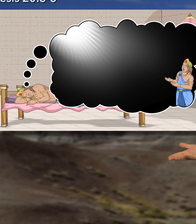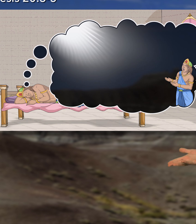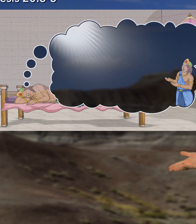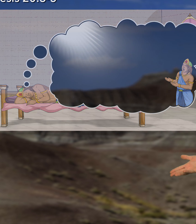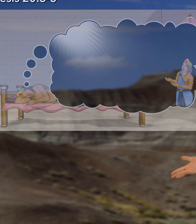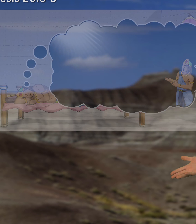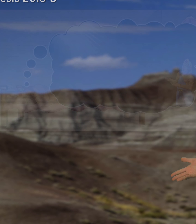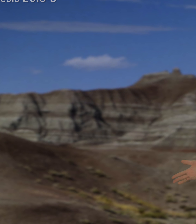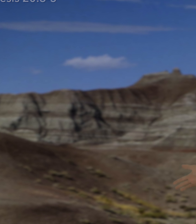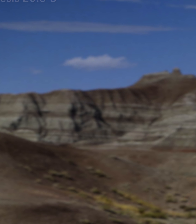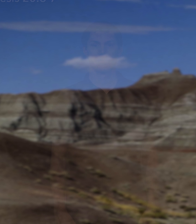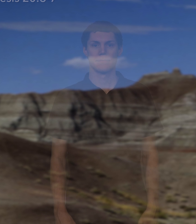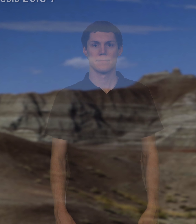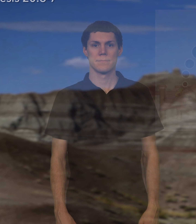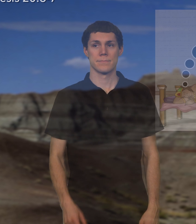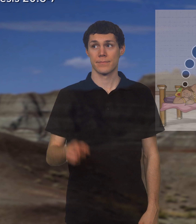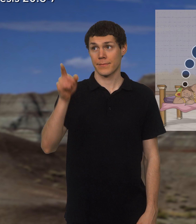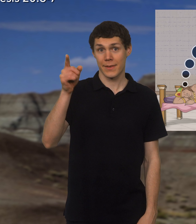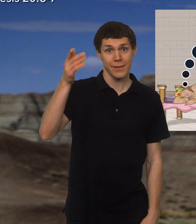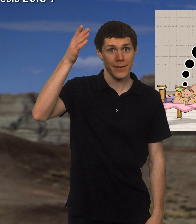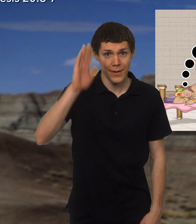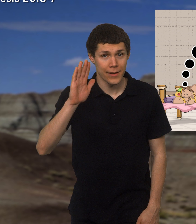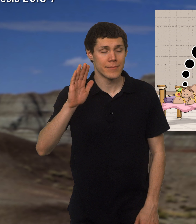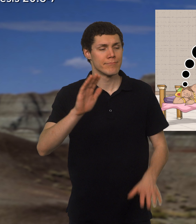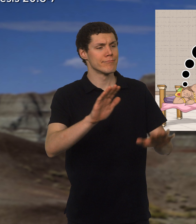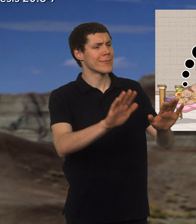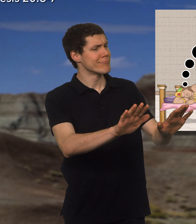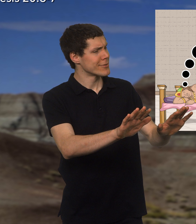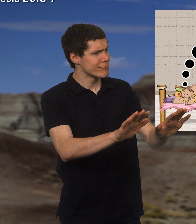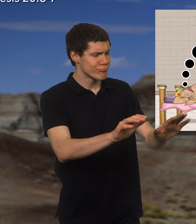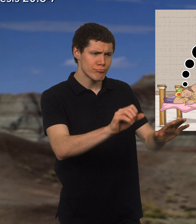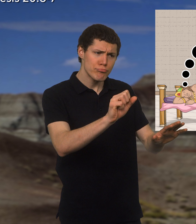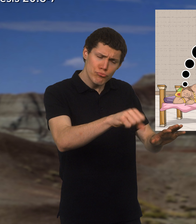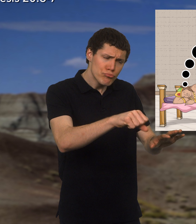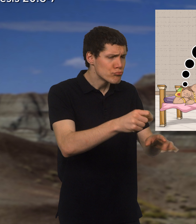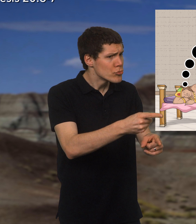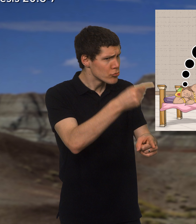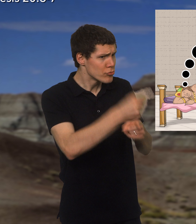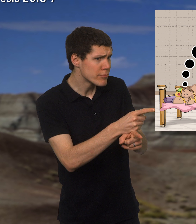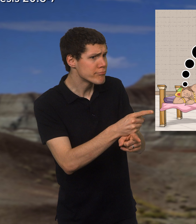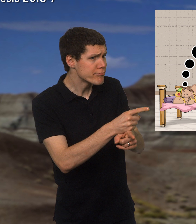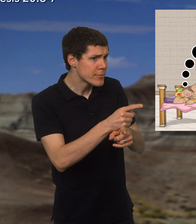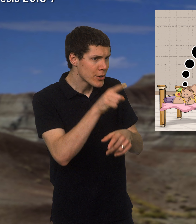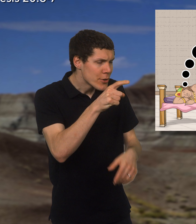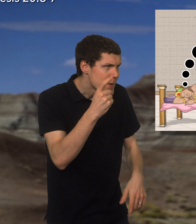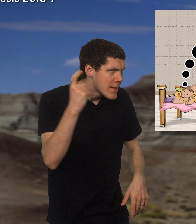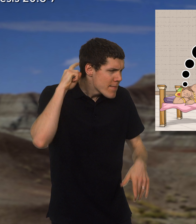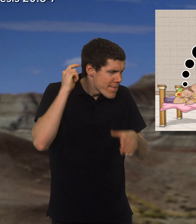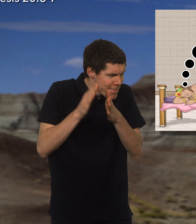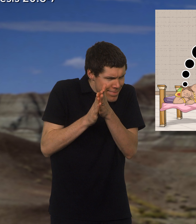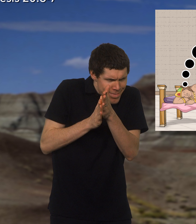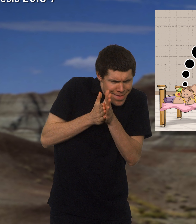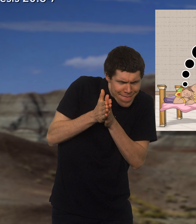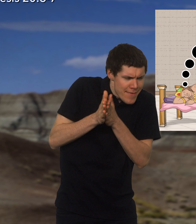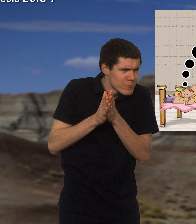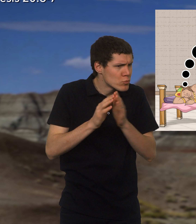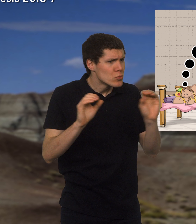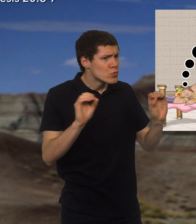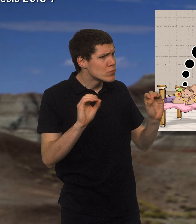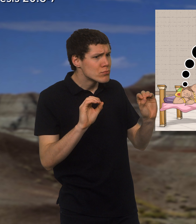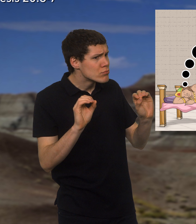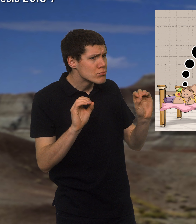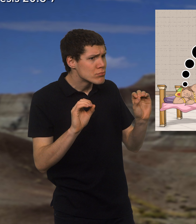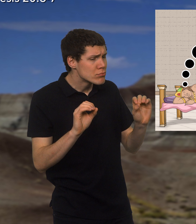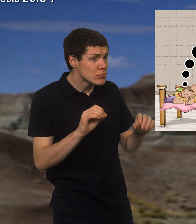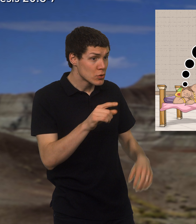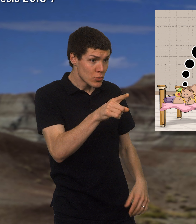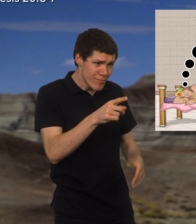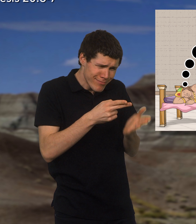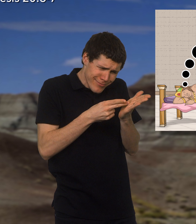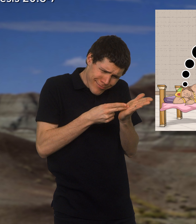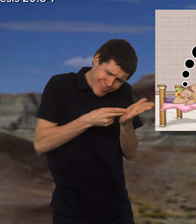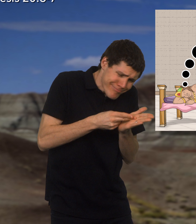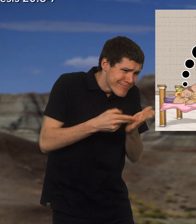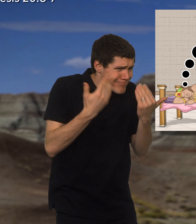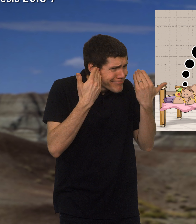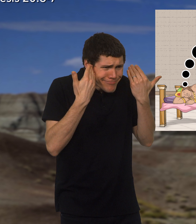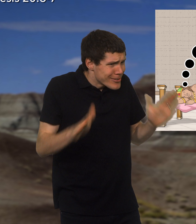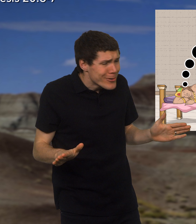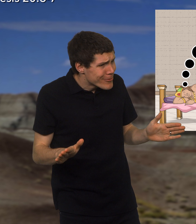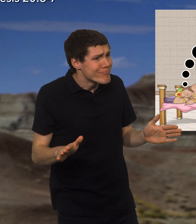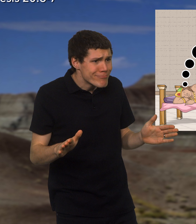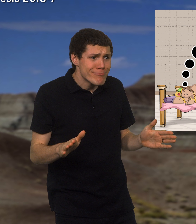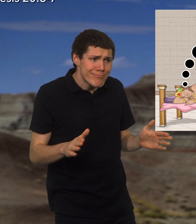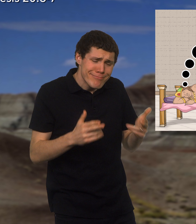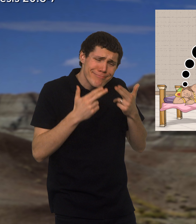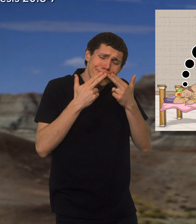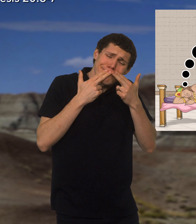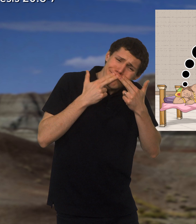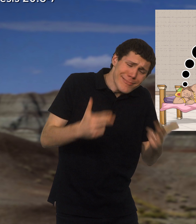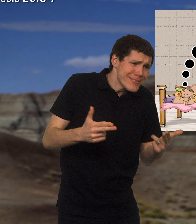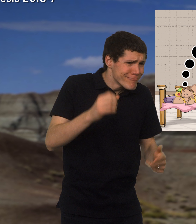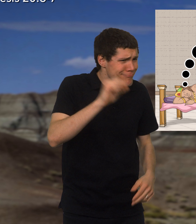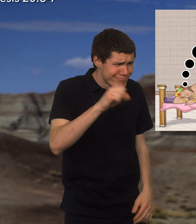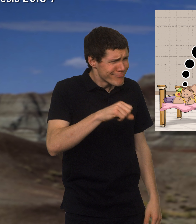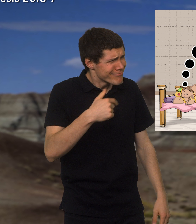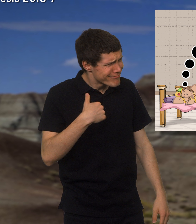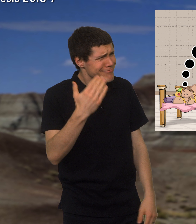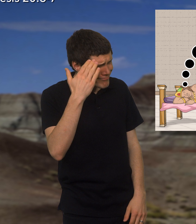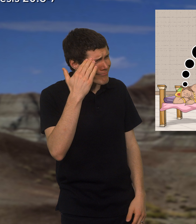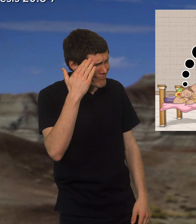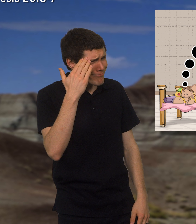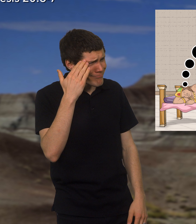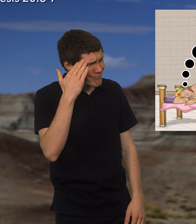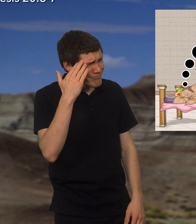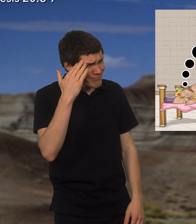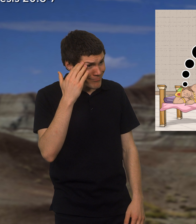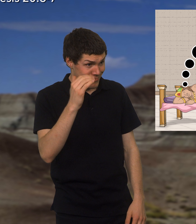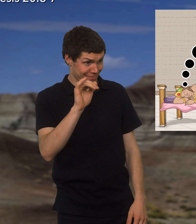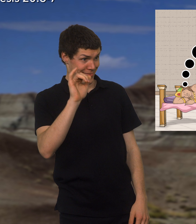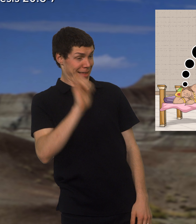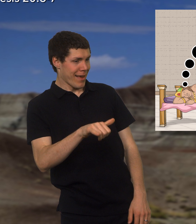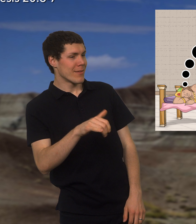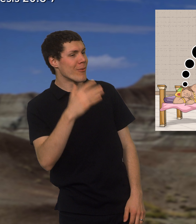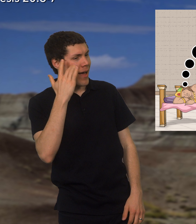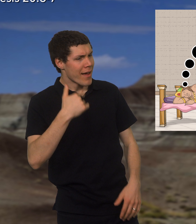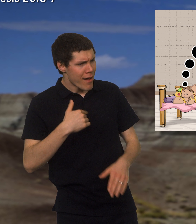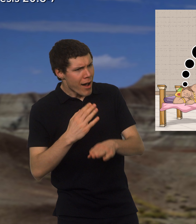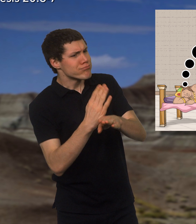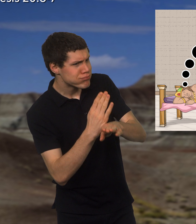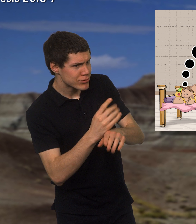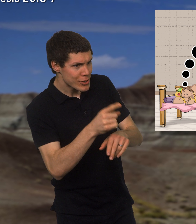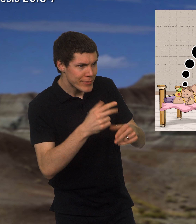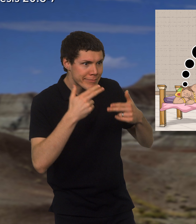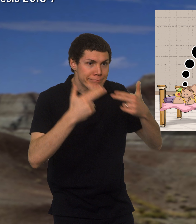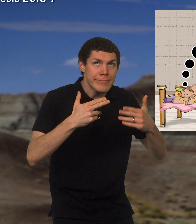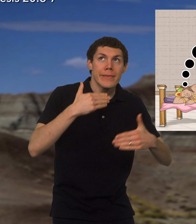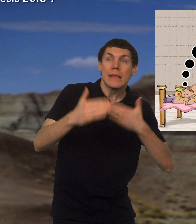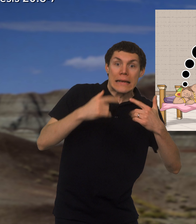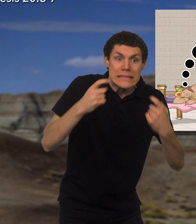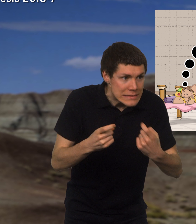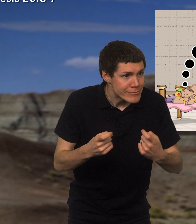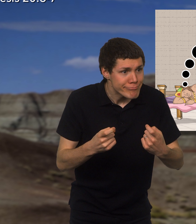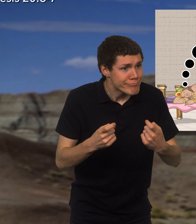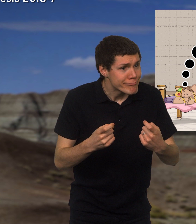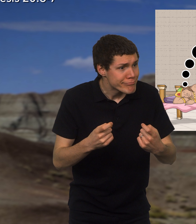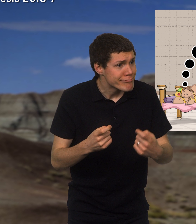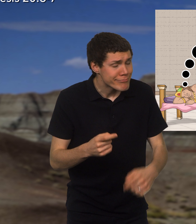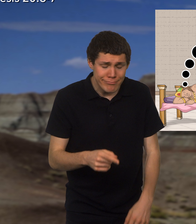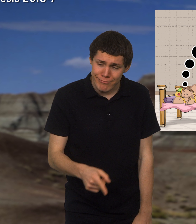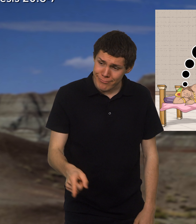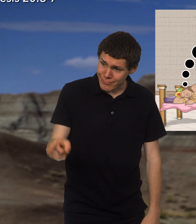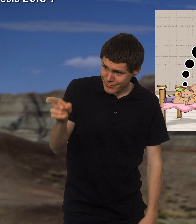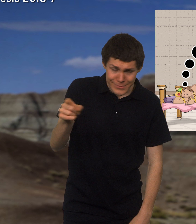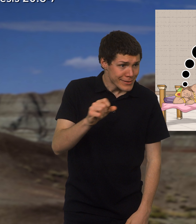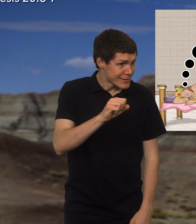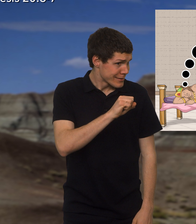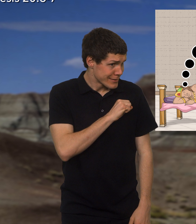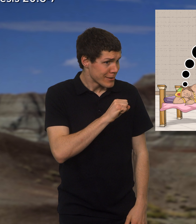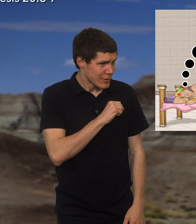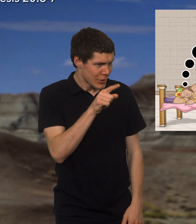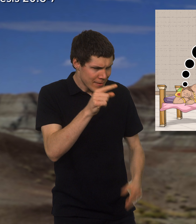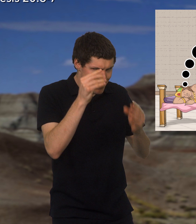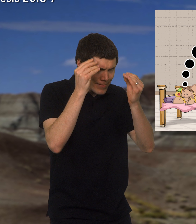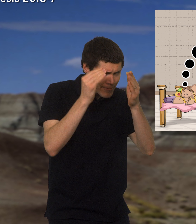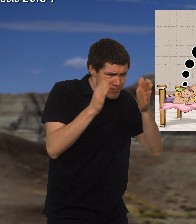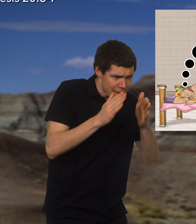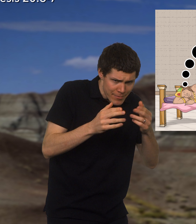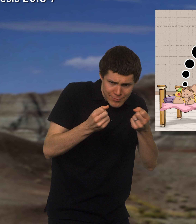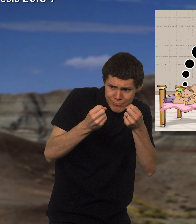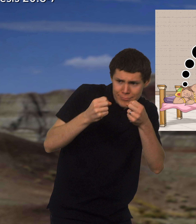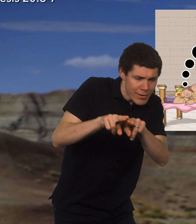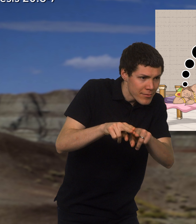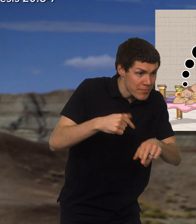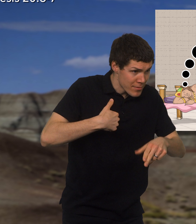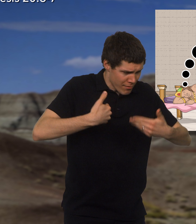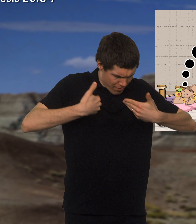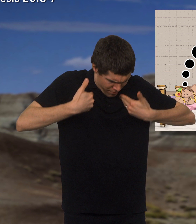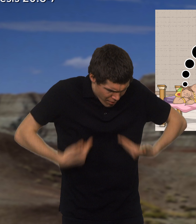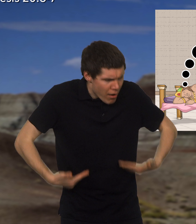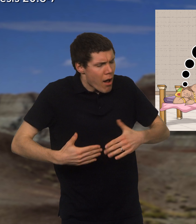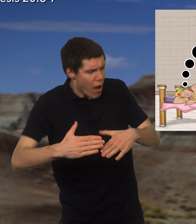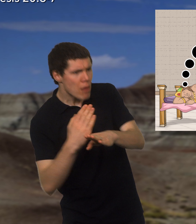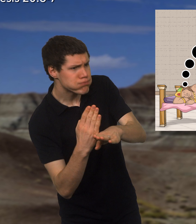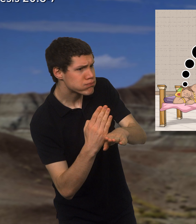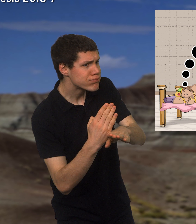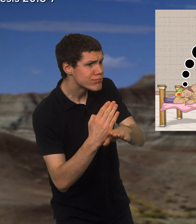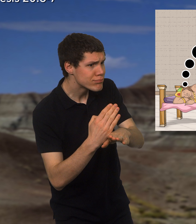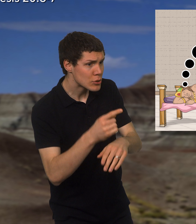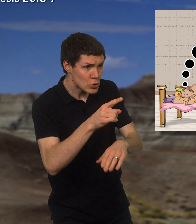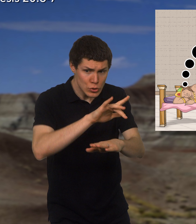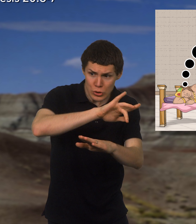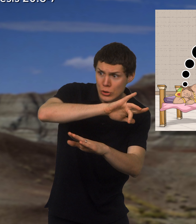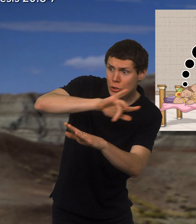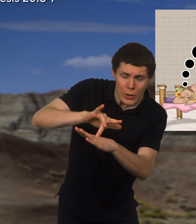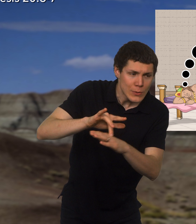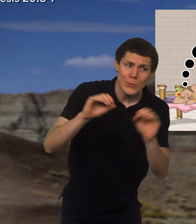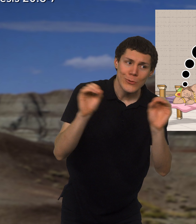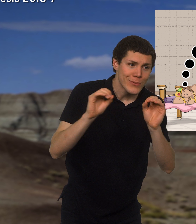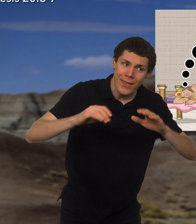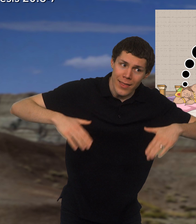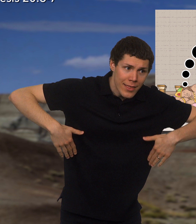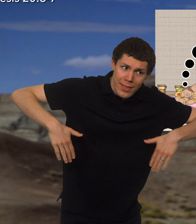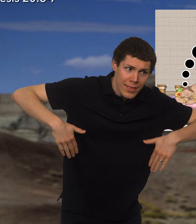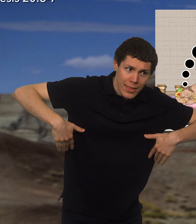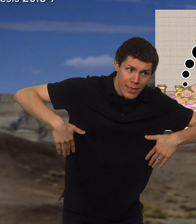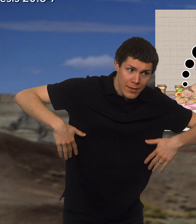Then God said to Abimelech in the dream, “Yes, I know that you did this with a clear conscience, and so I have kept you from sinning against Me.